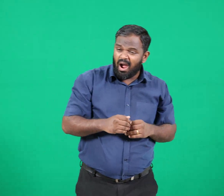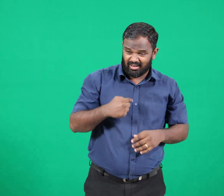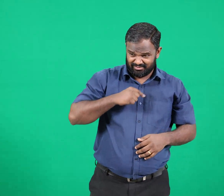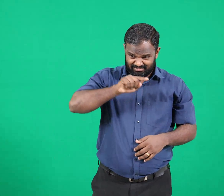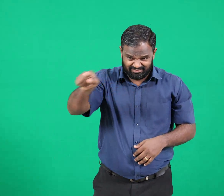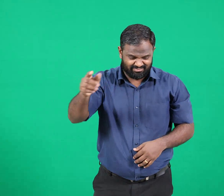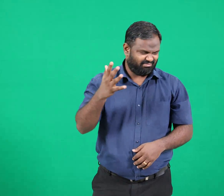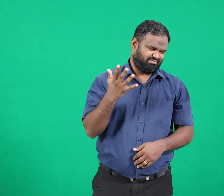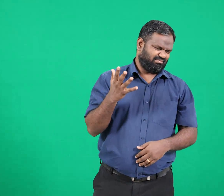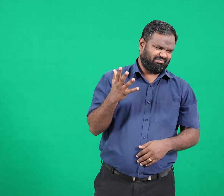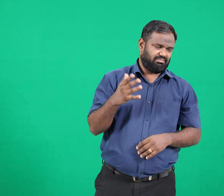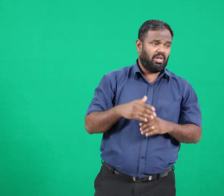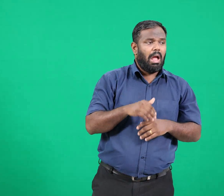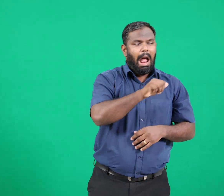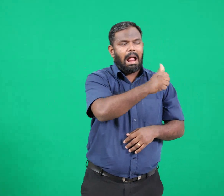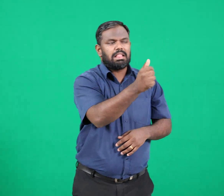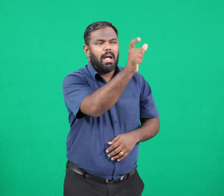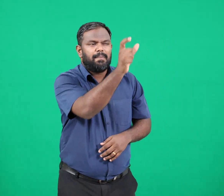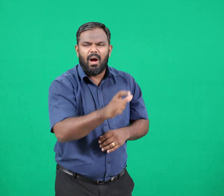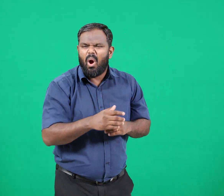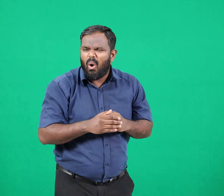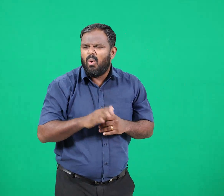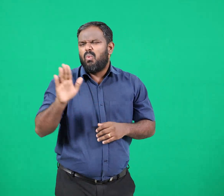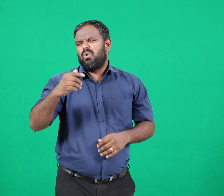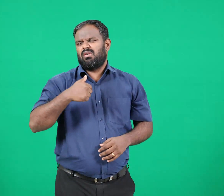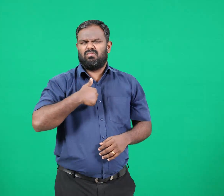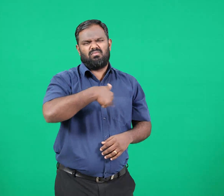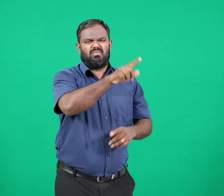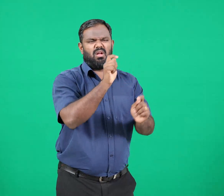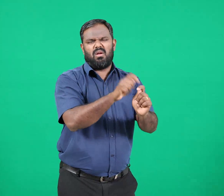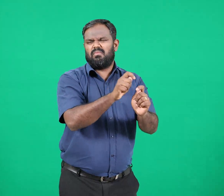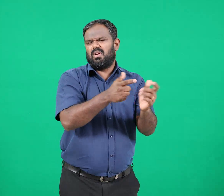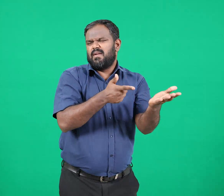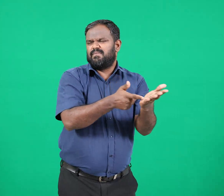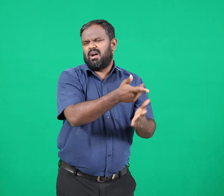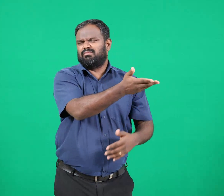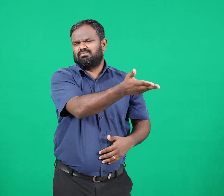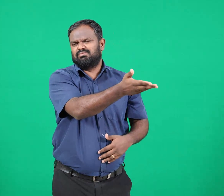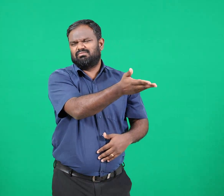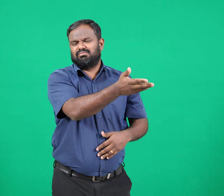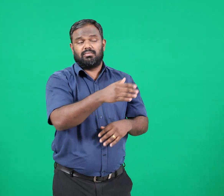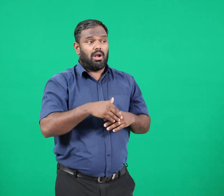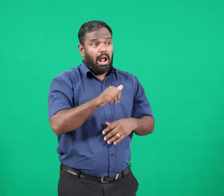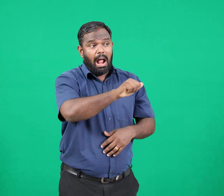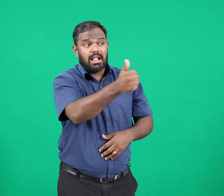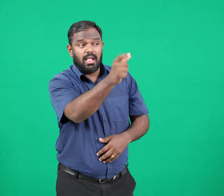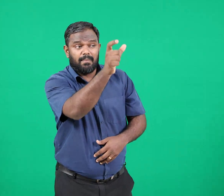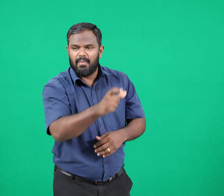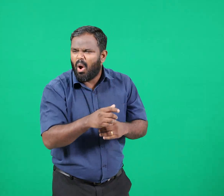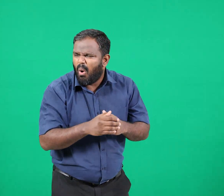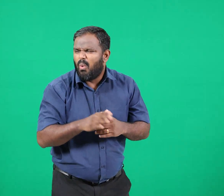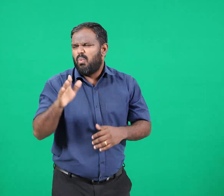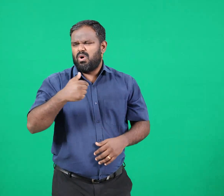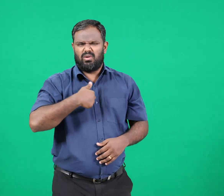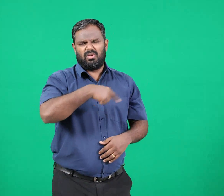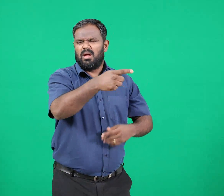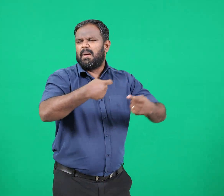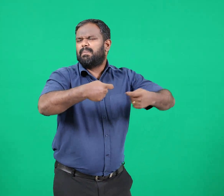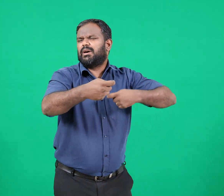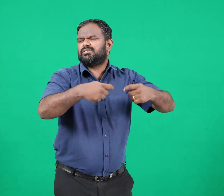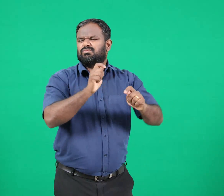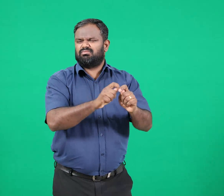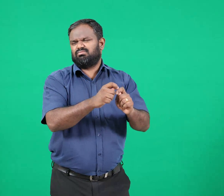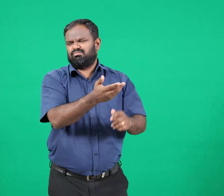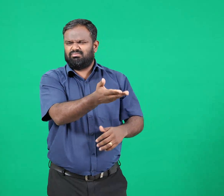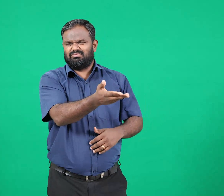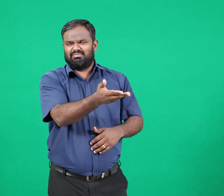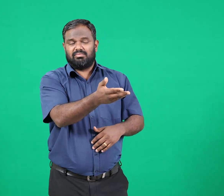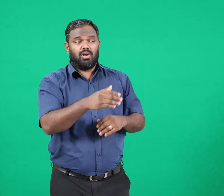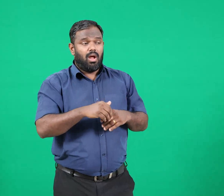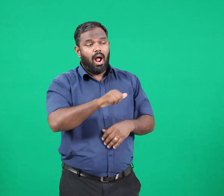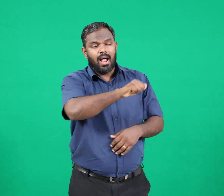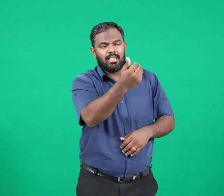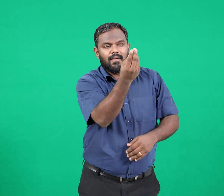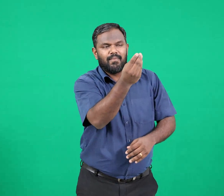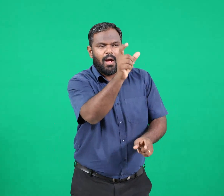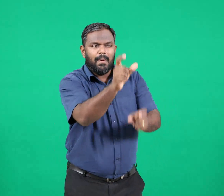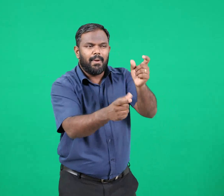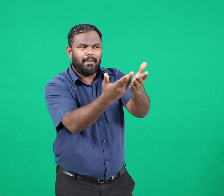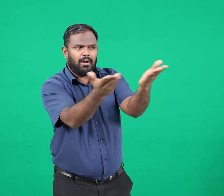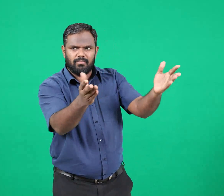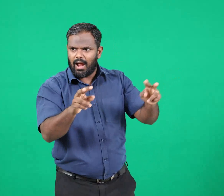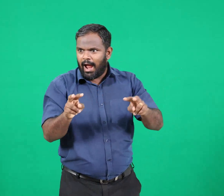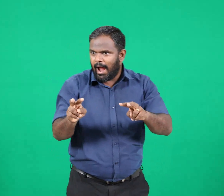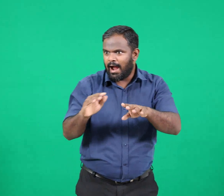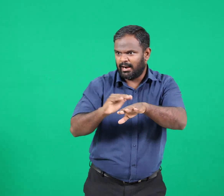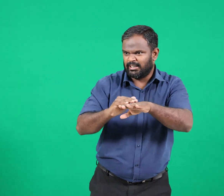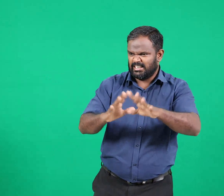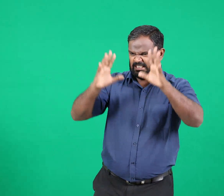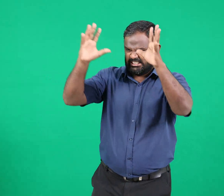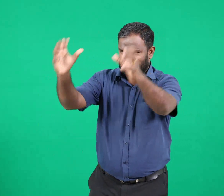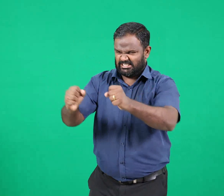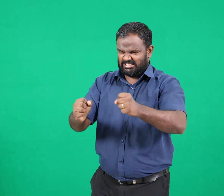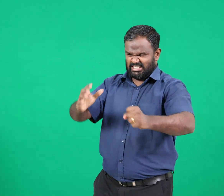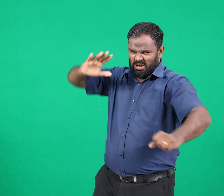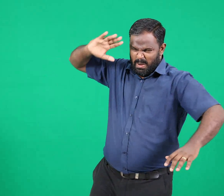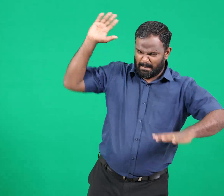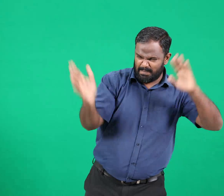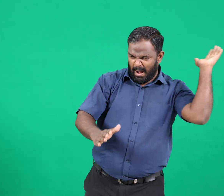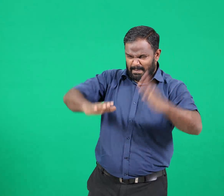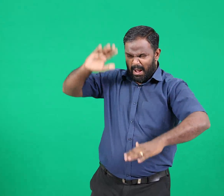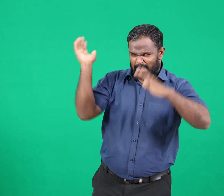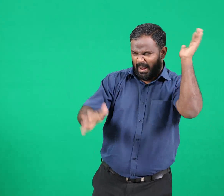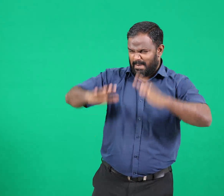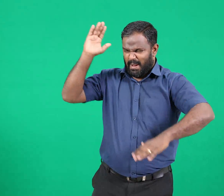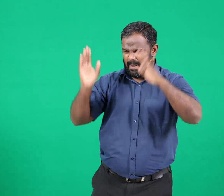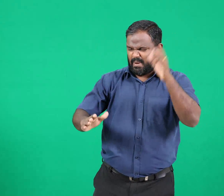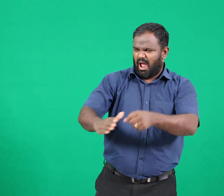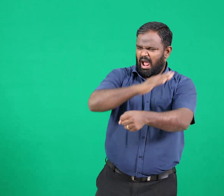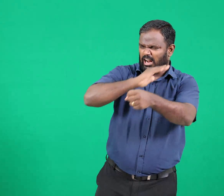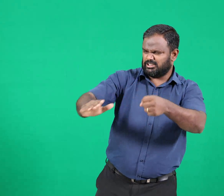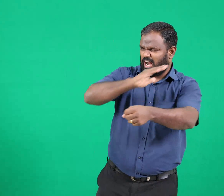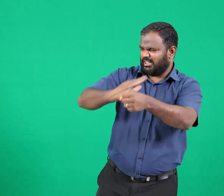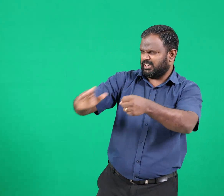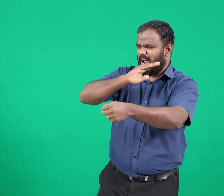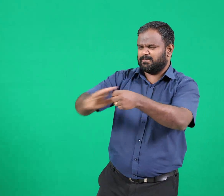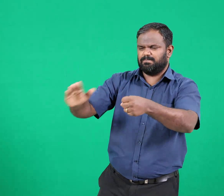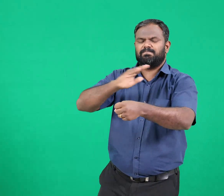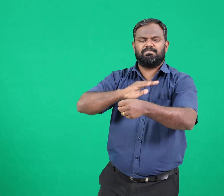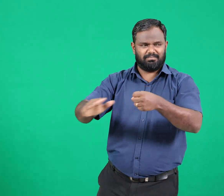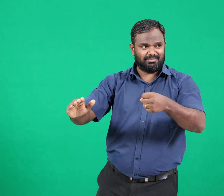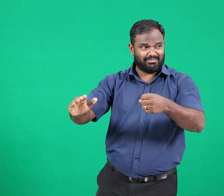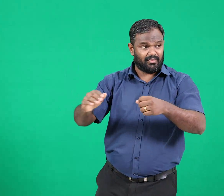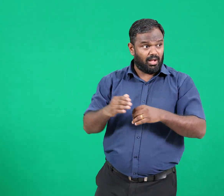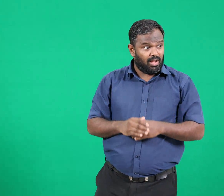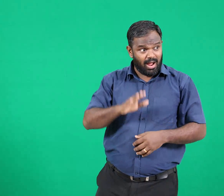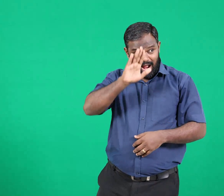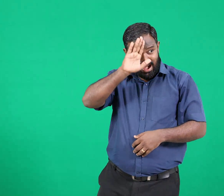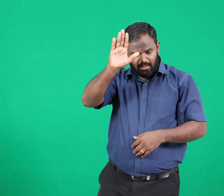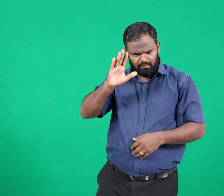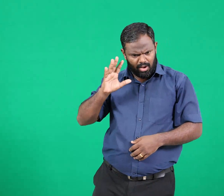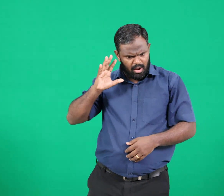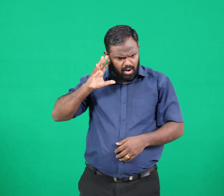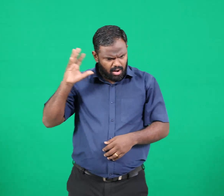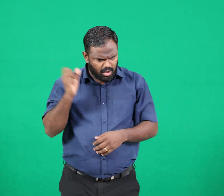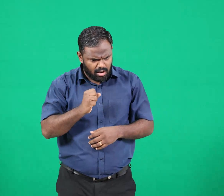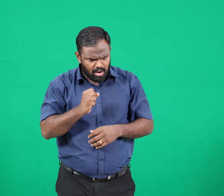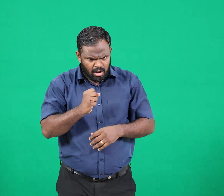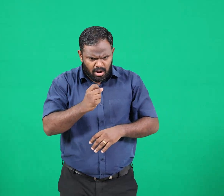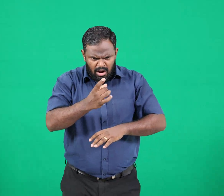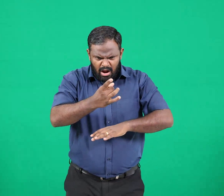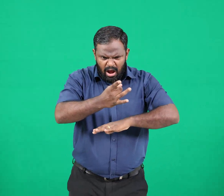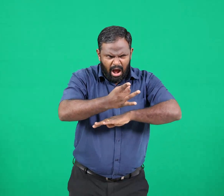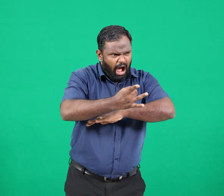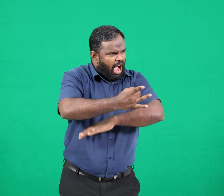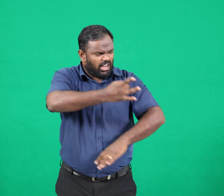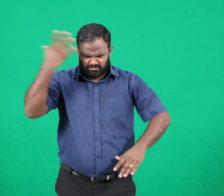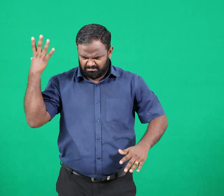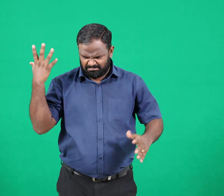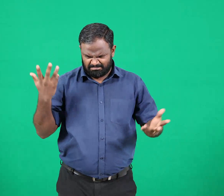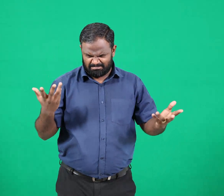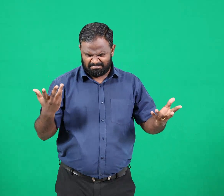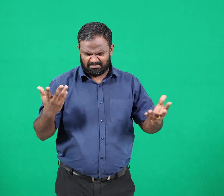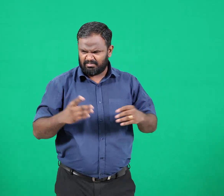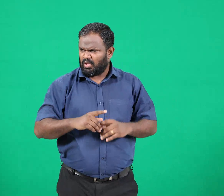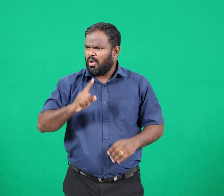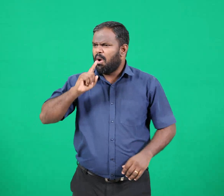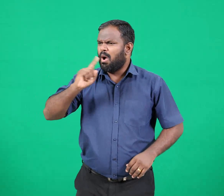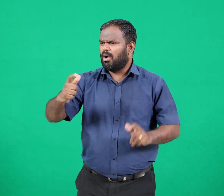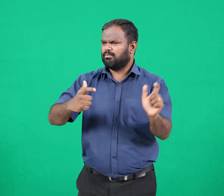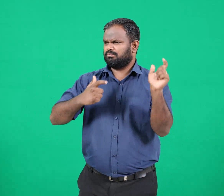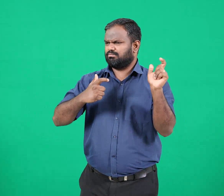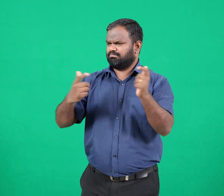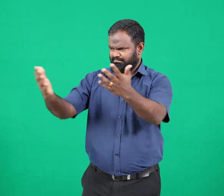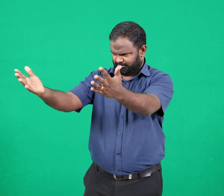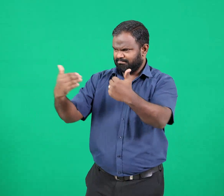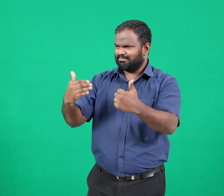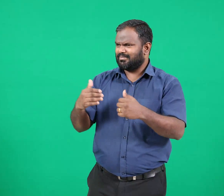But they paid no attention and went away, one to his field, another to his business.